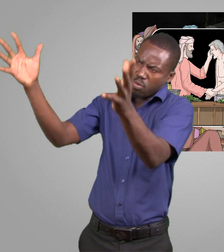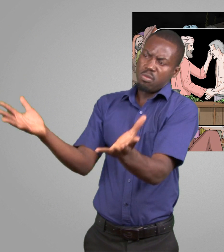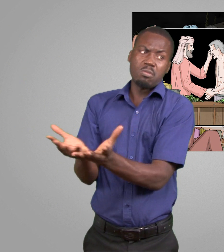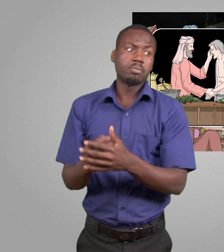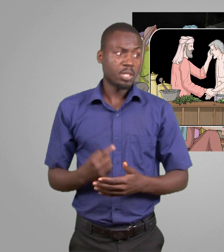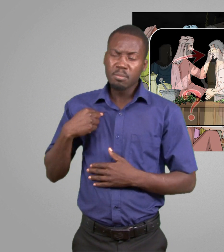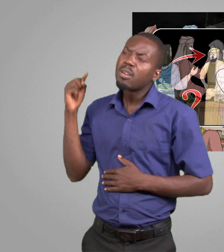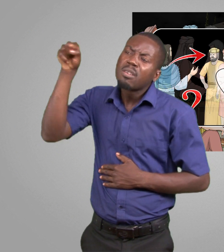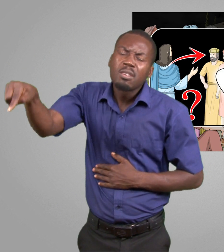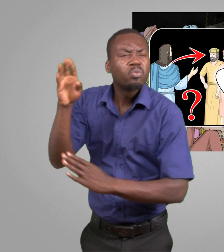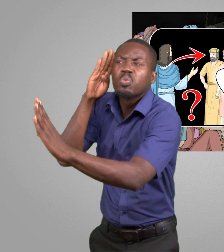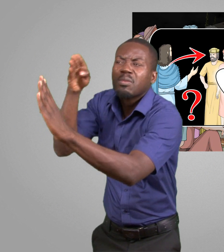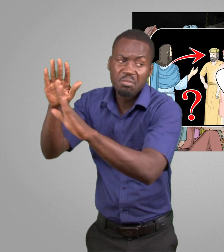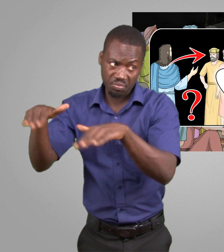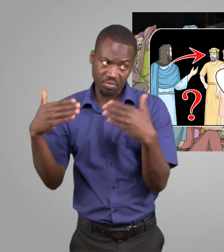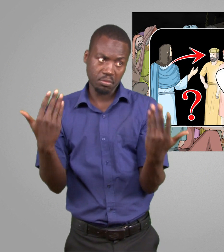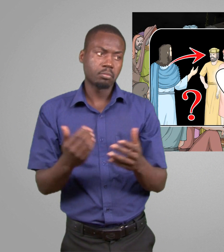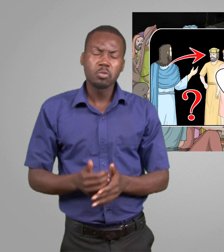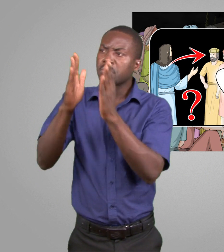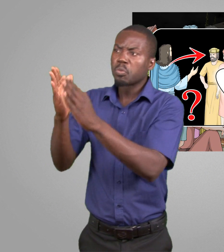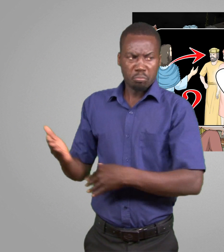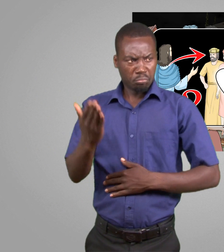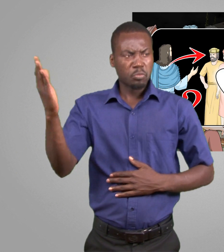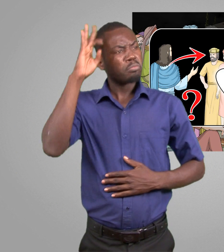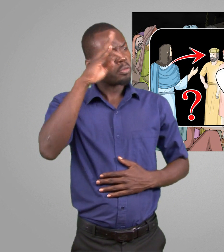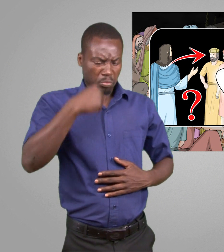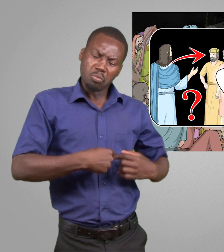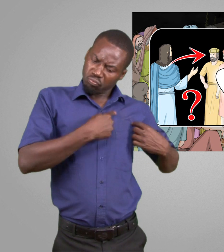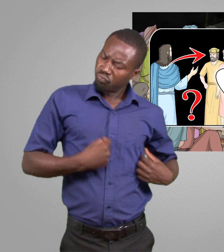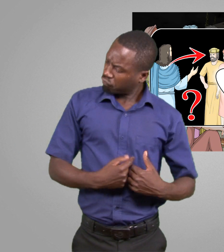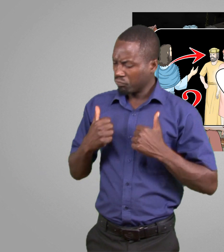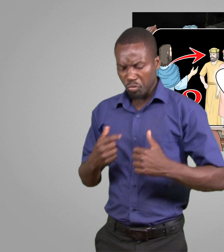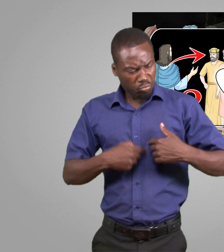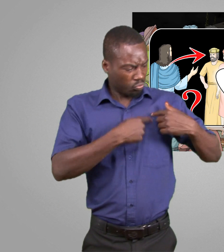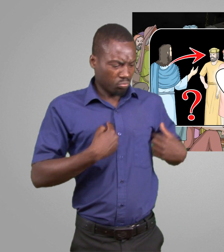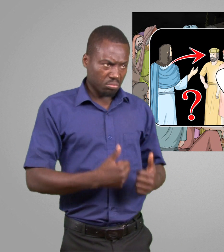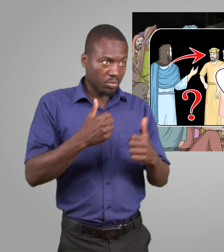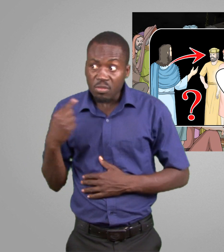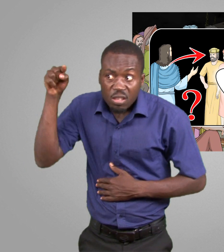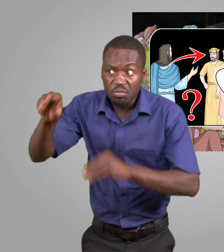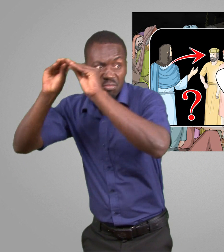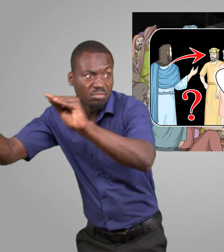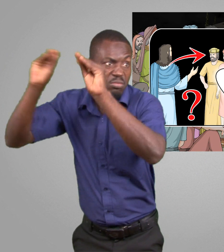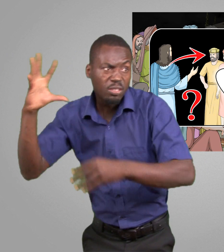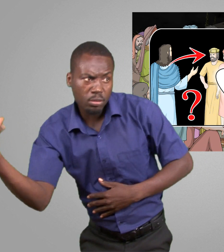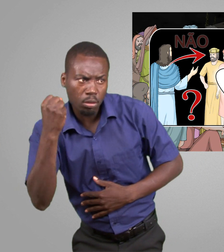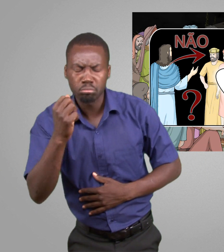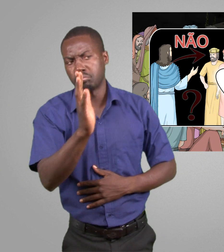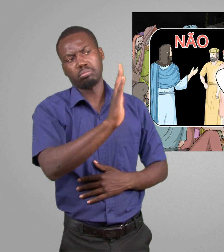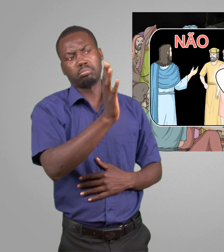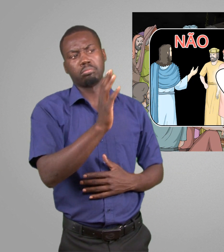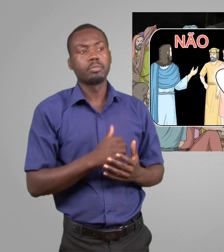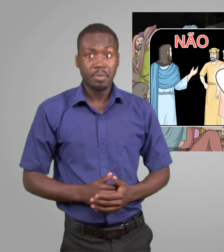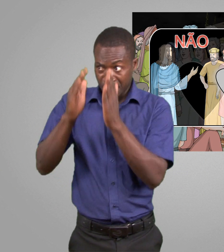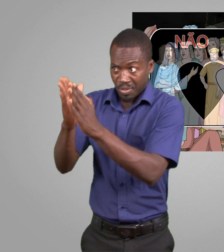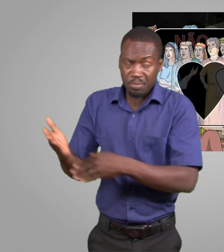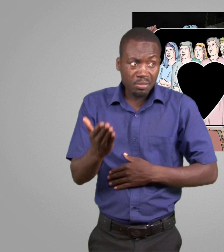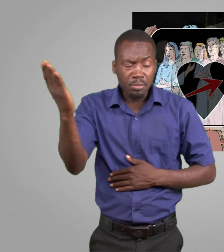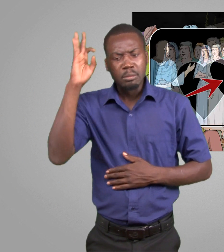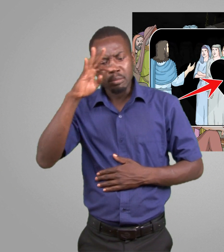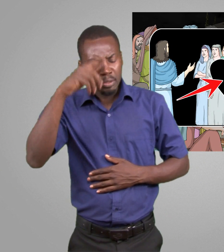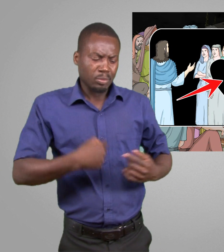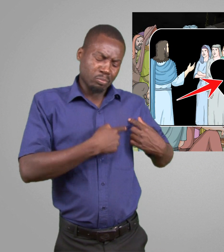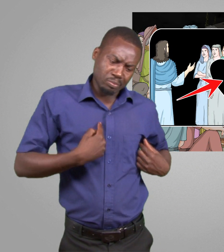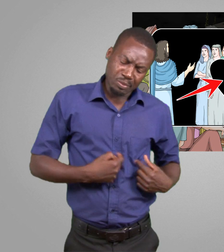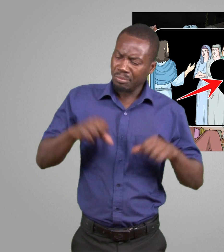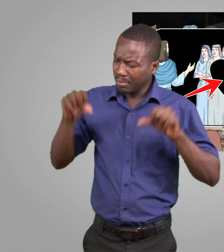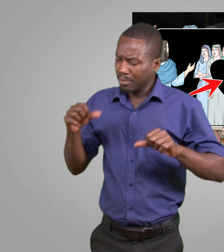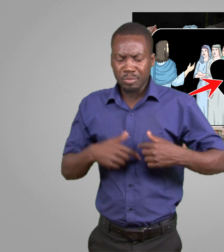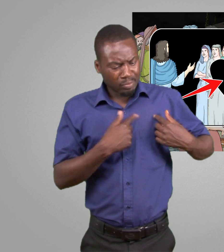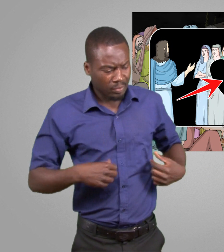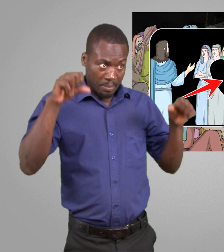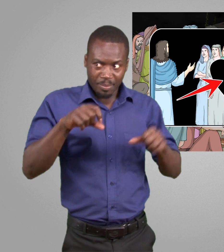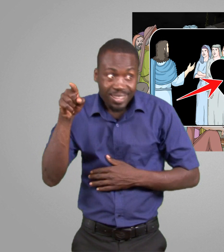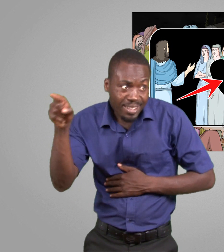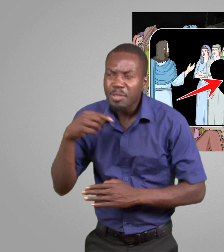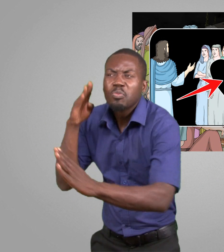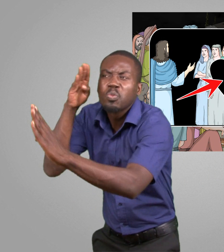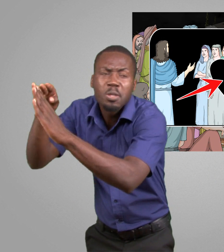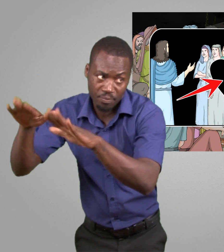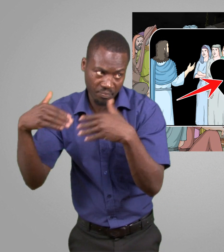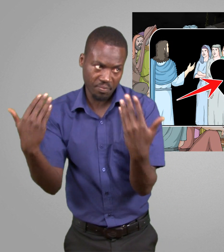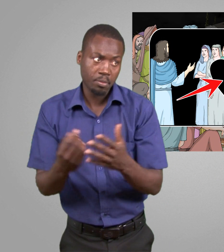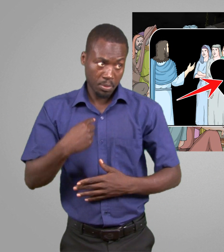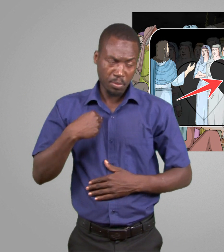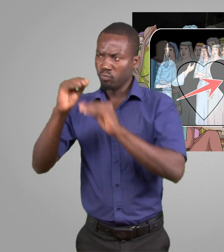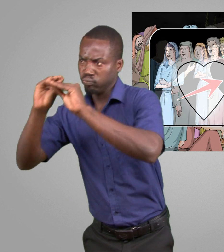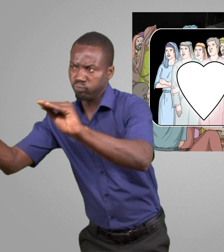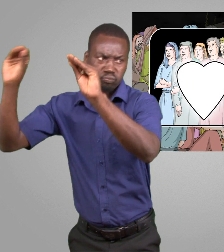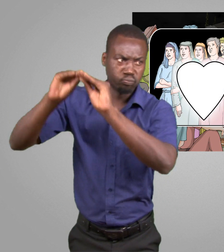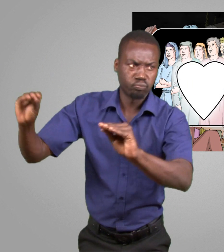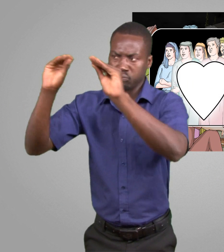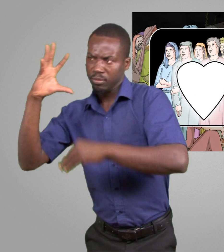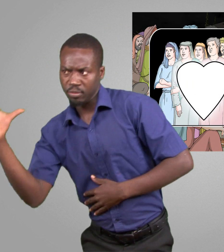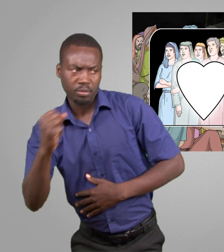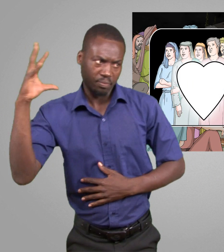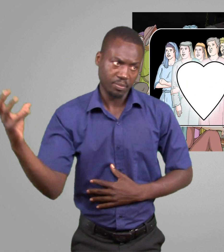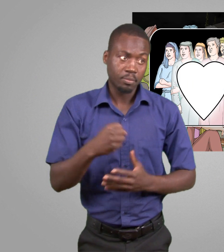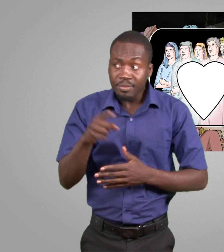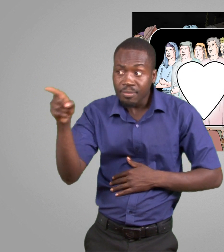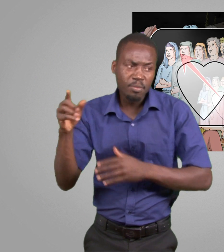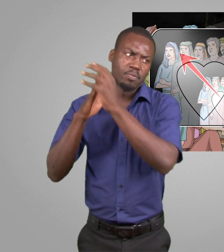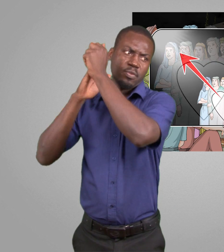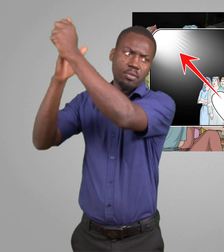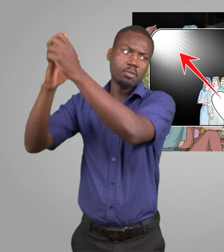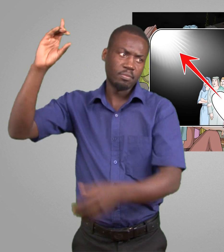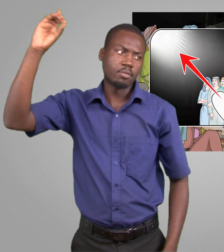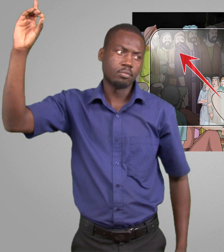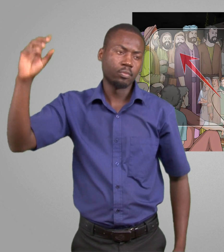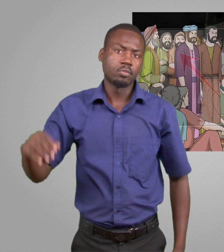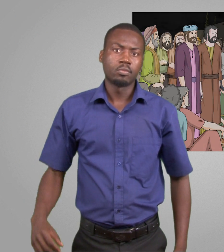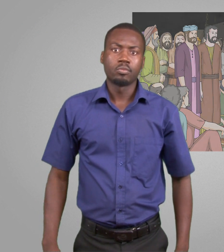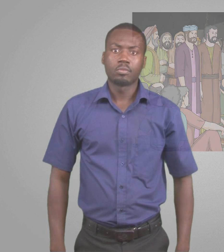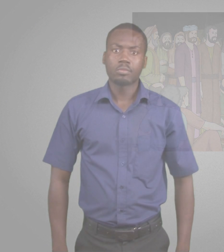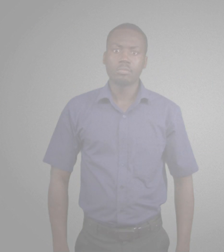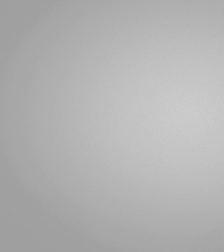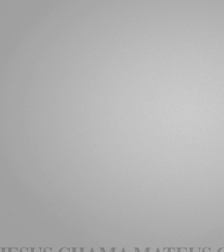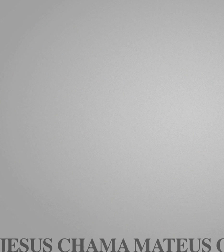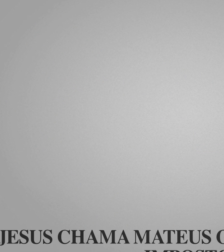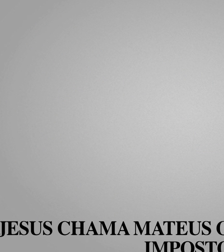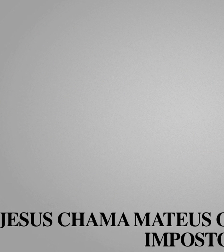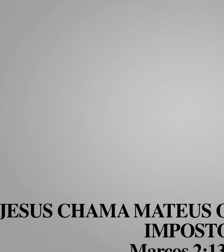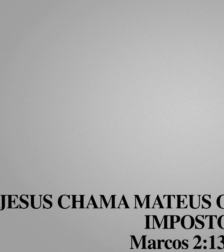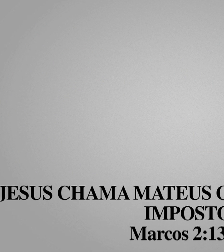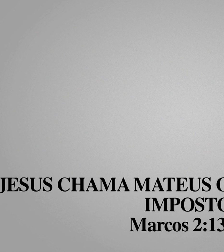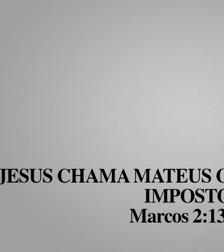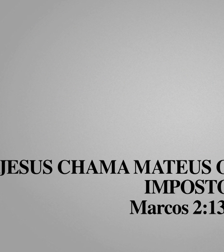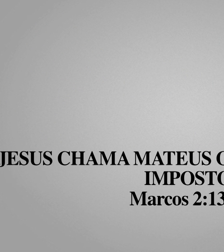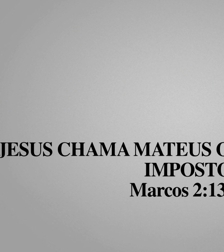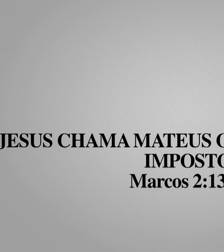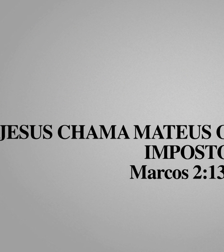I have not come to call the righteous, but sinners.”